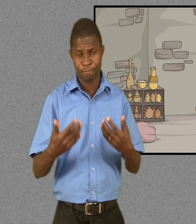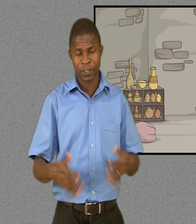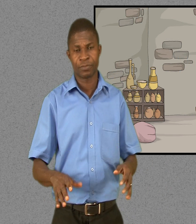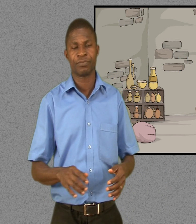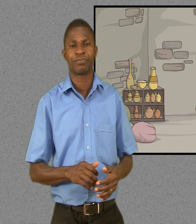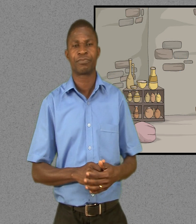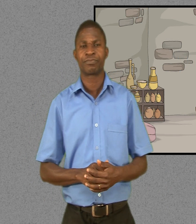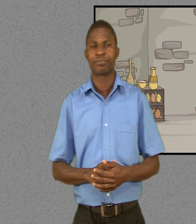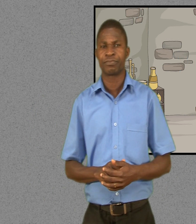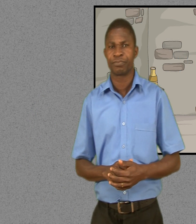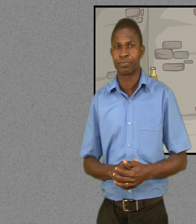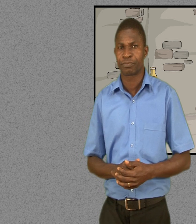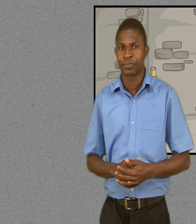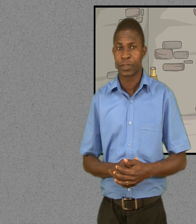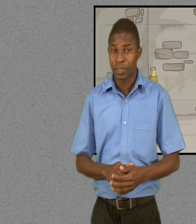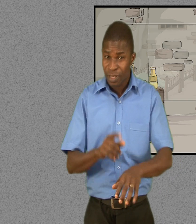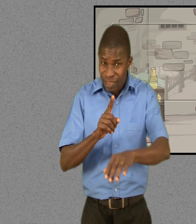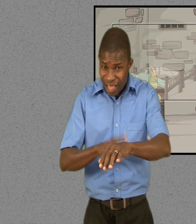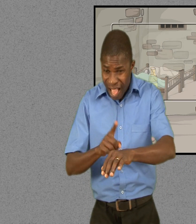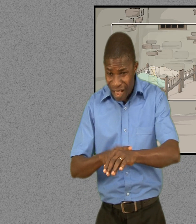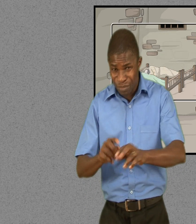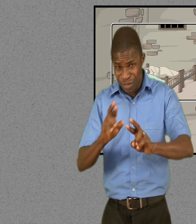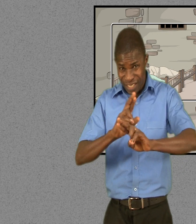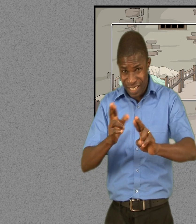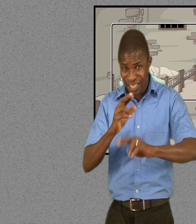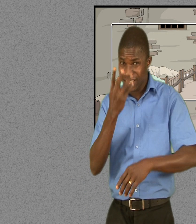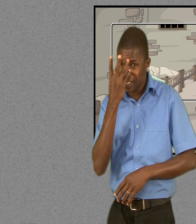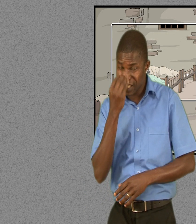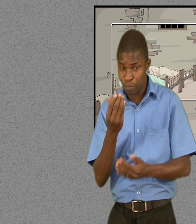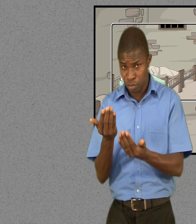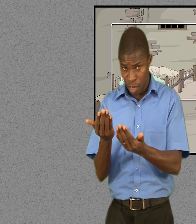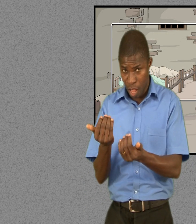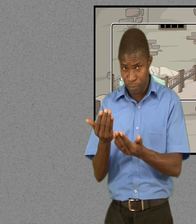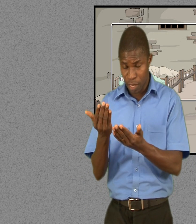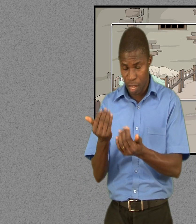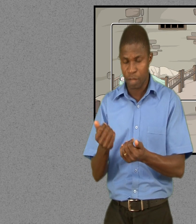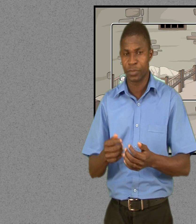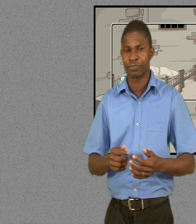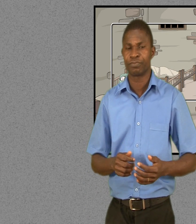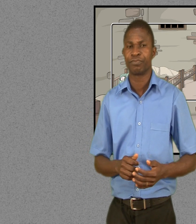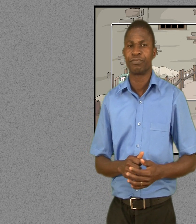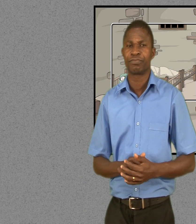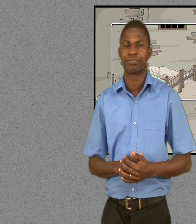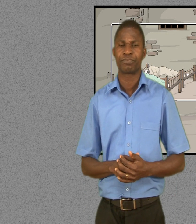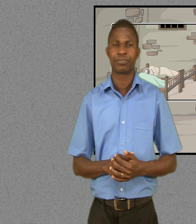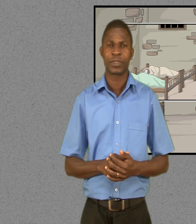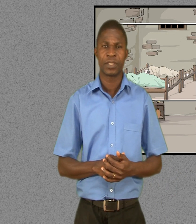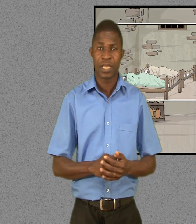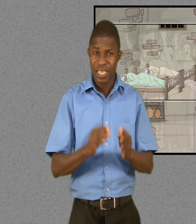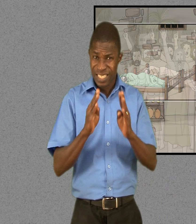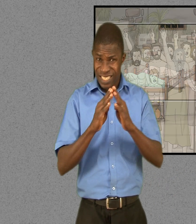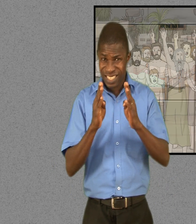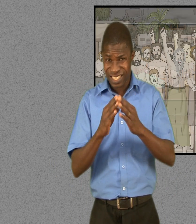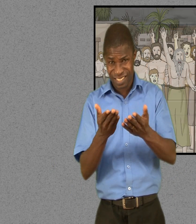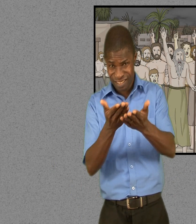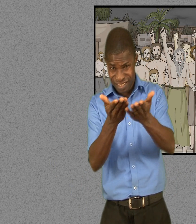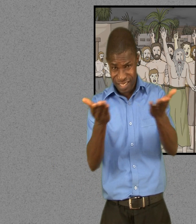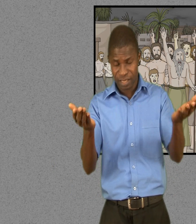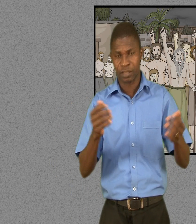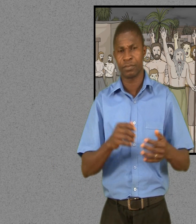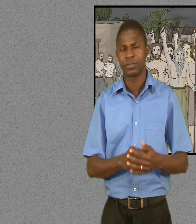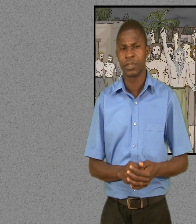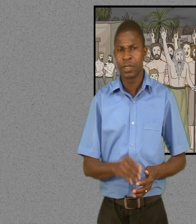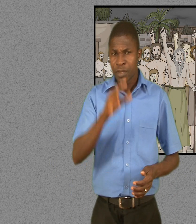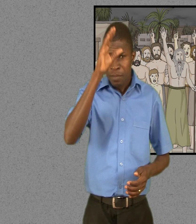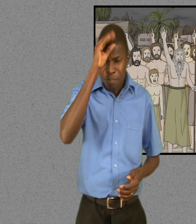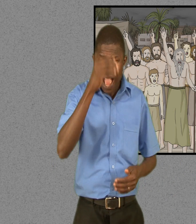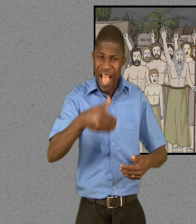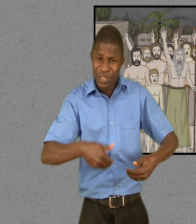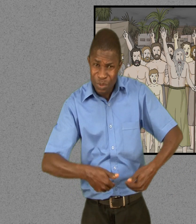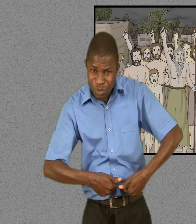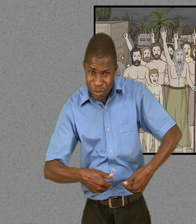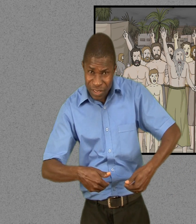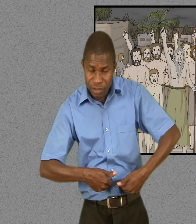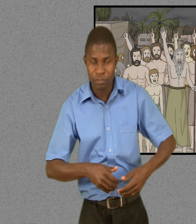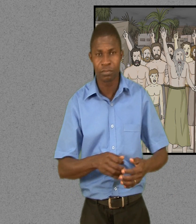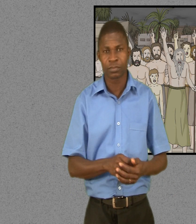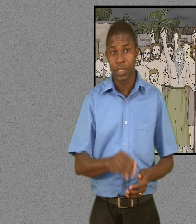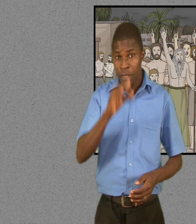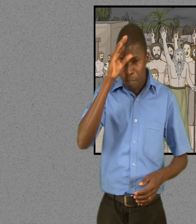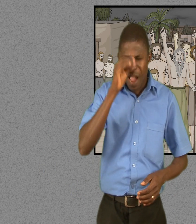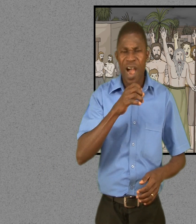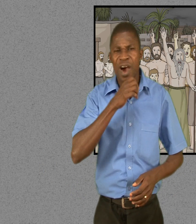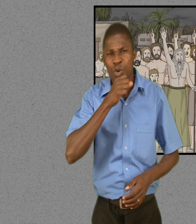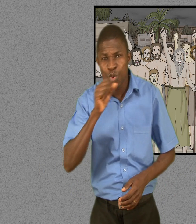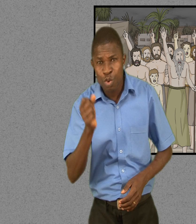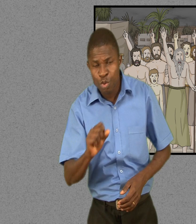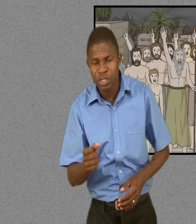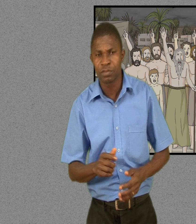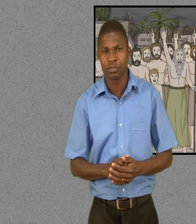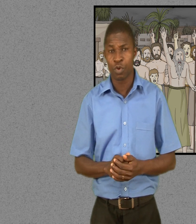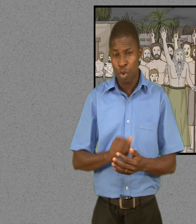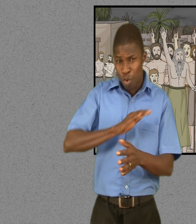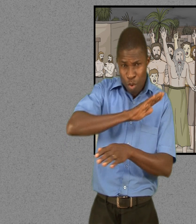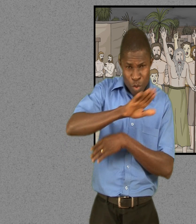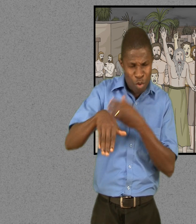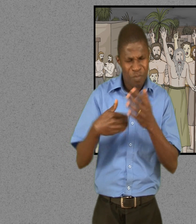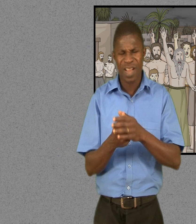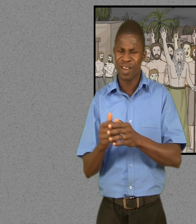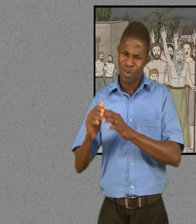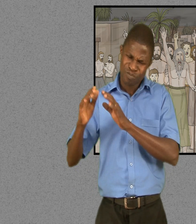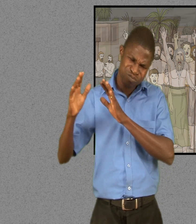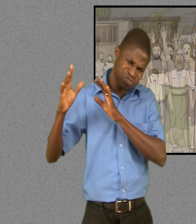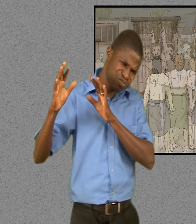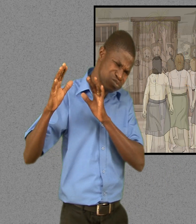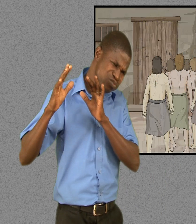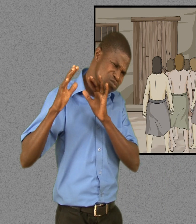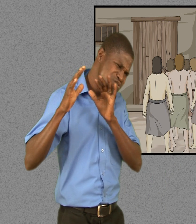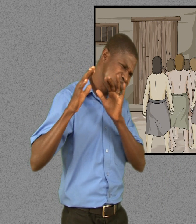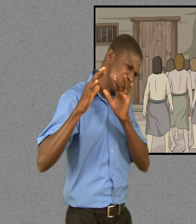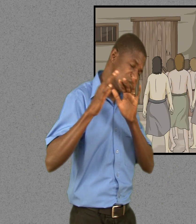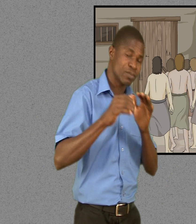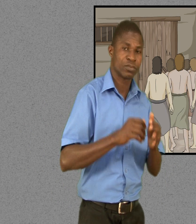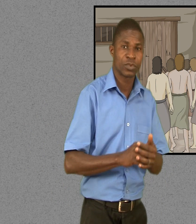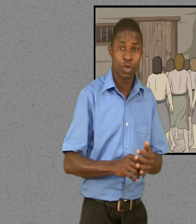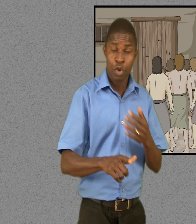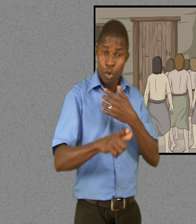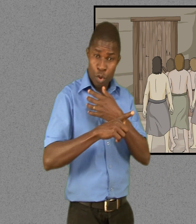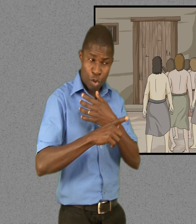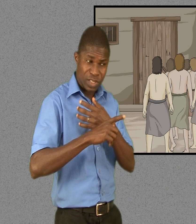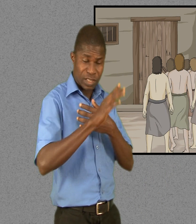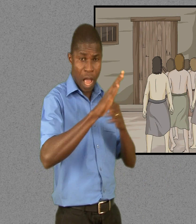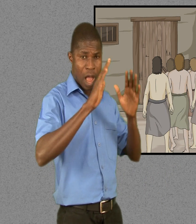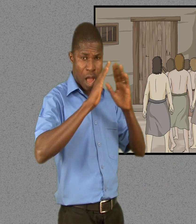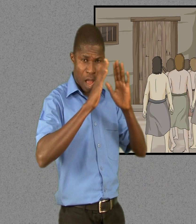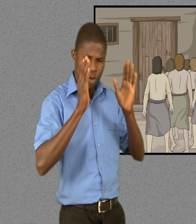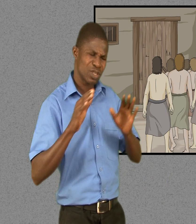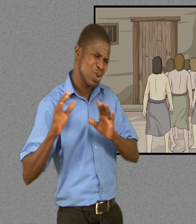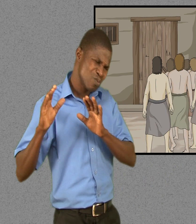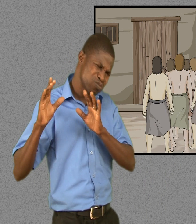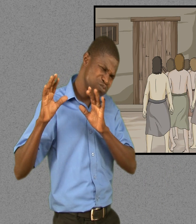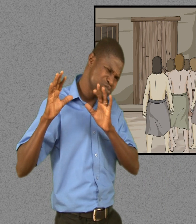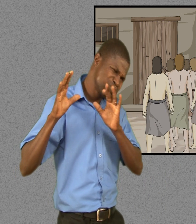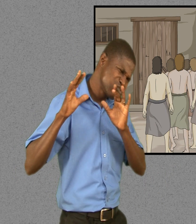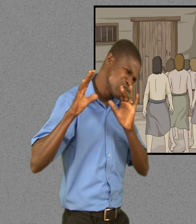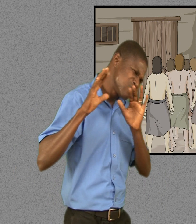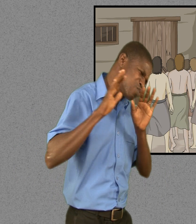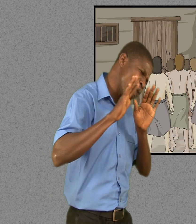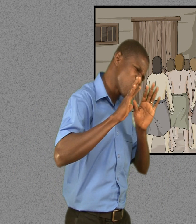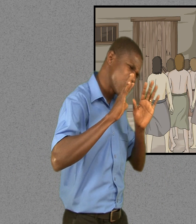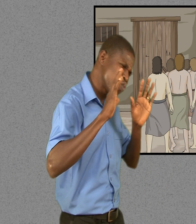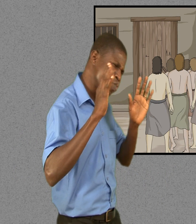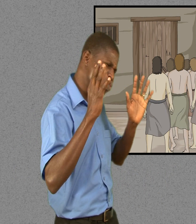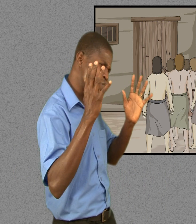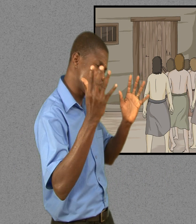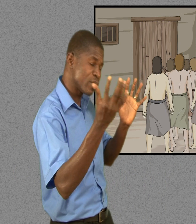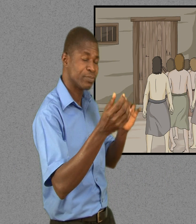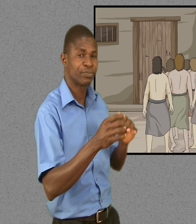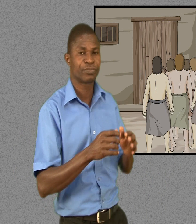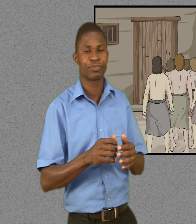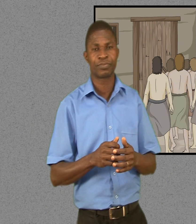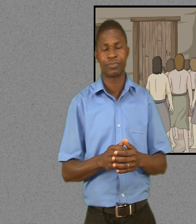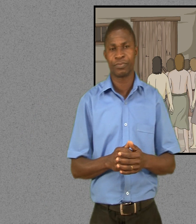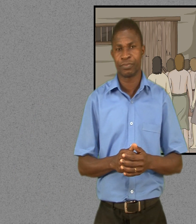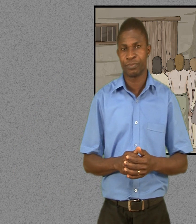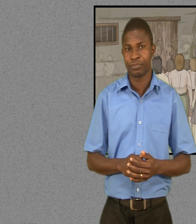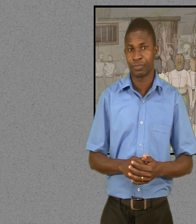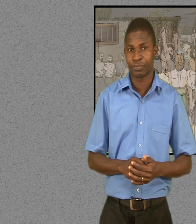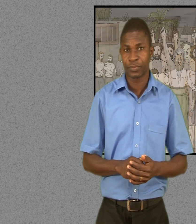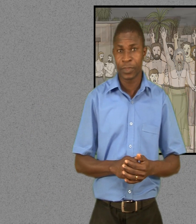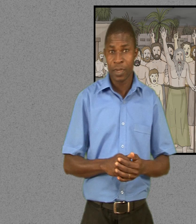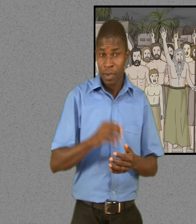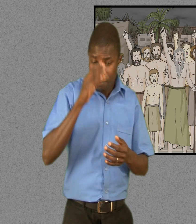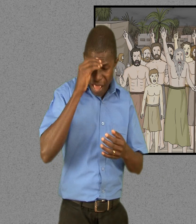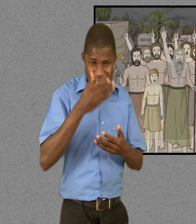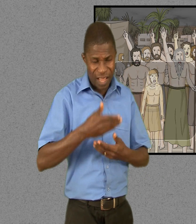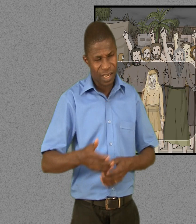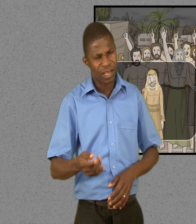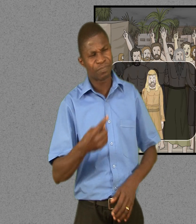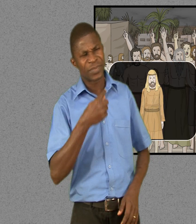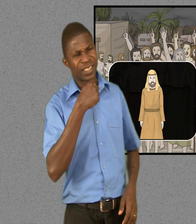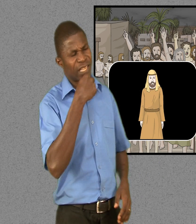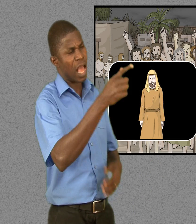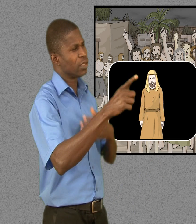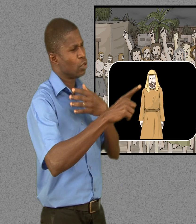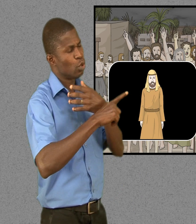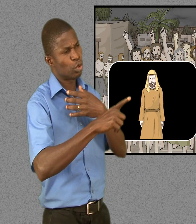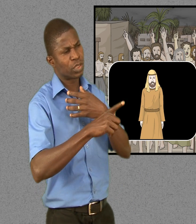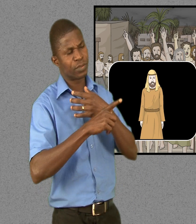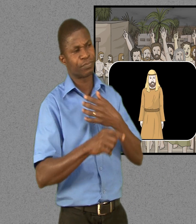Before they had gone to bed, all the men of the city of Sodom, both young and old, surrounded the house.